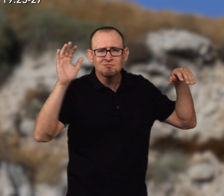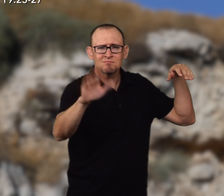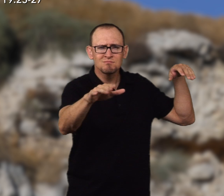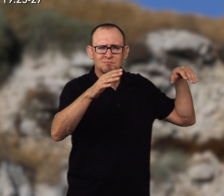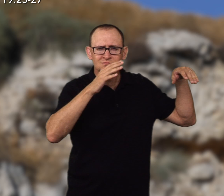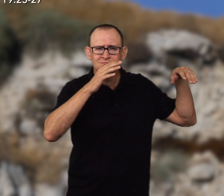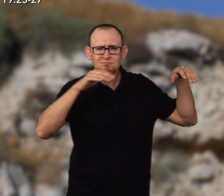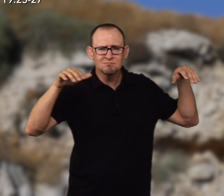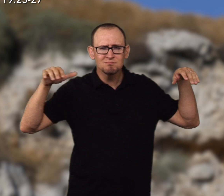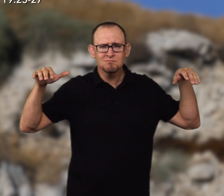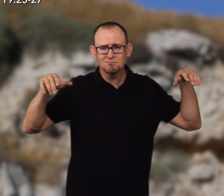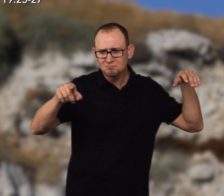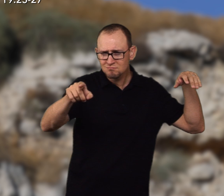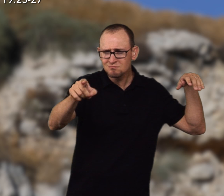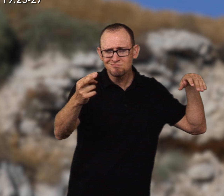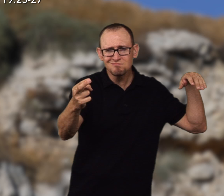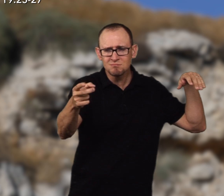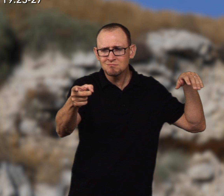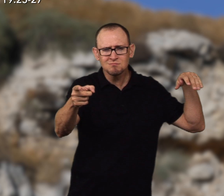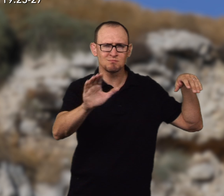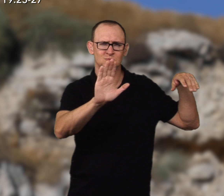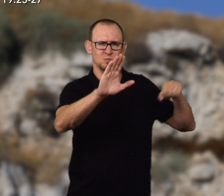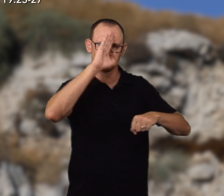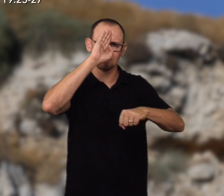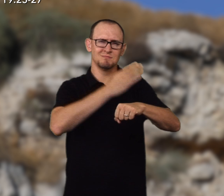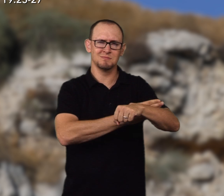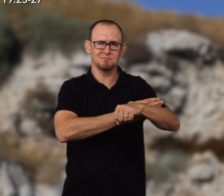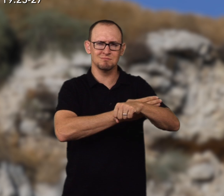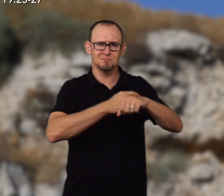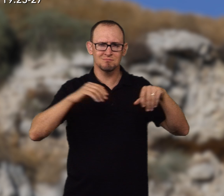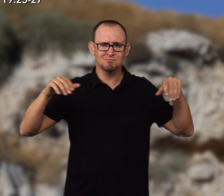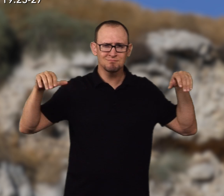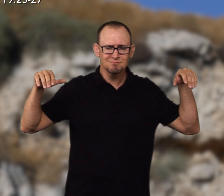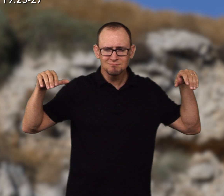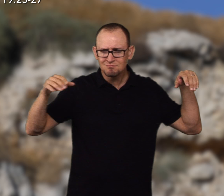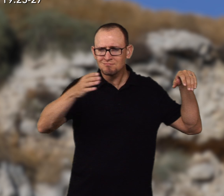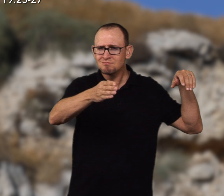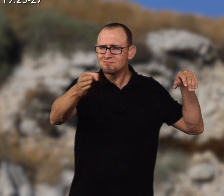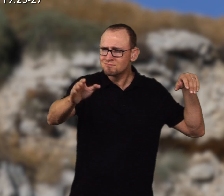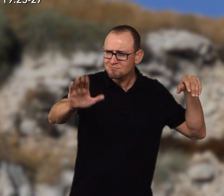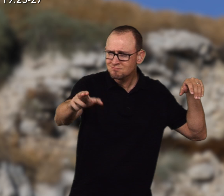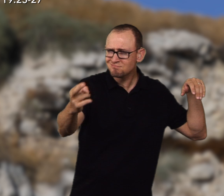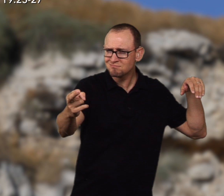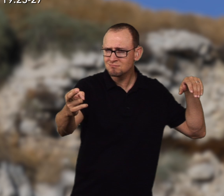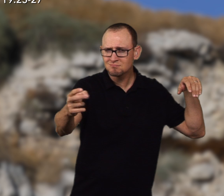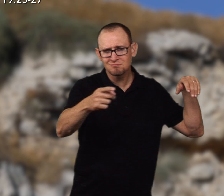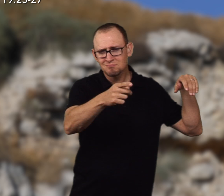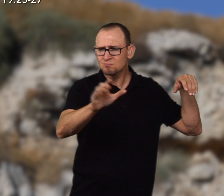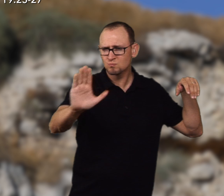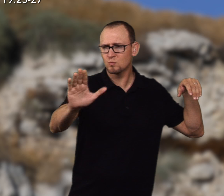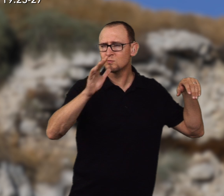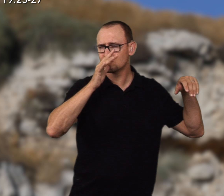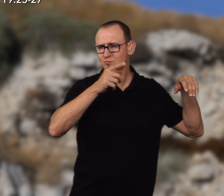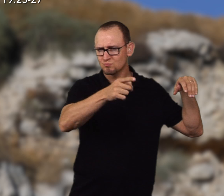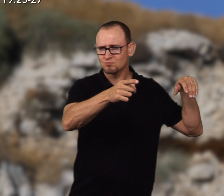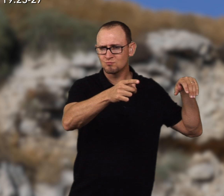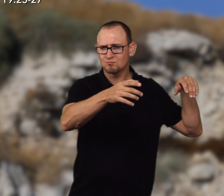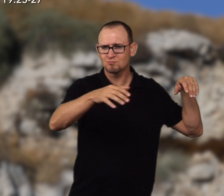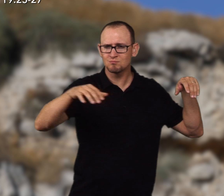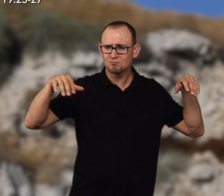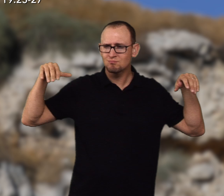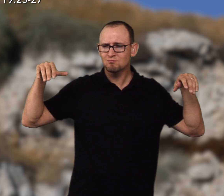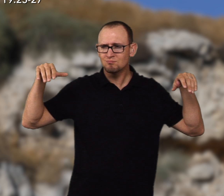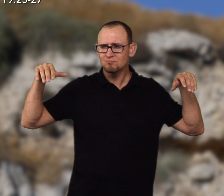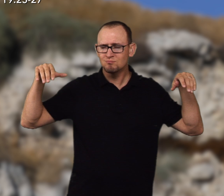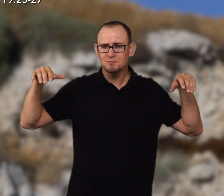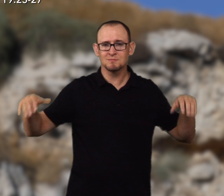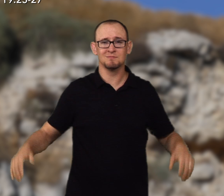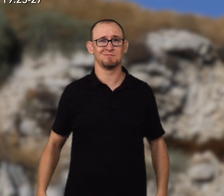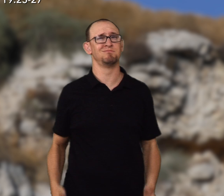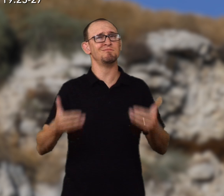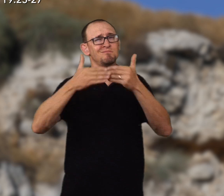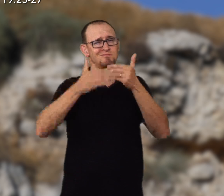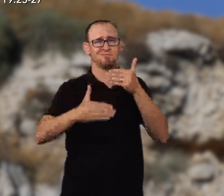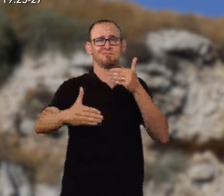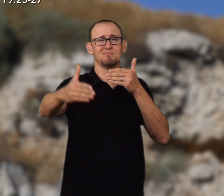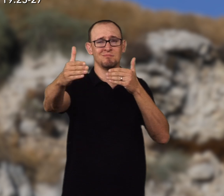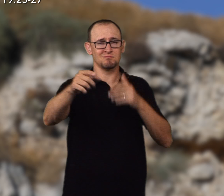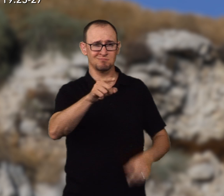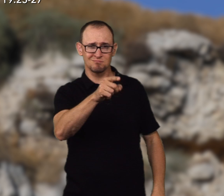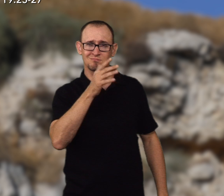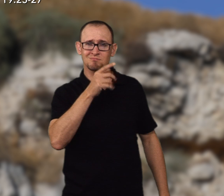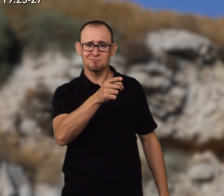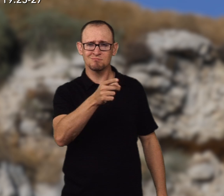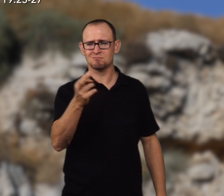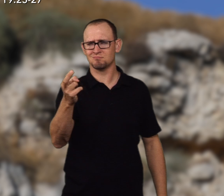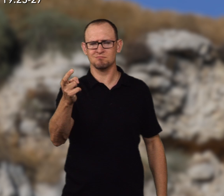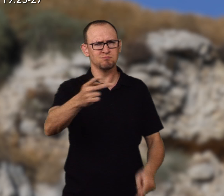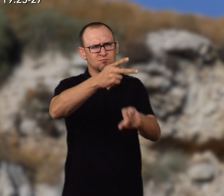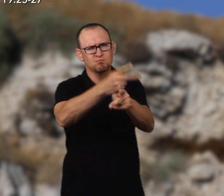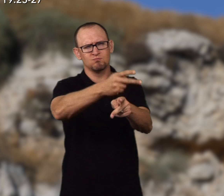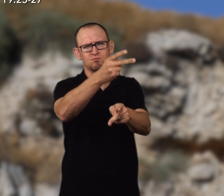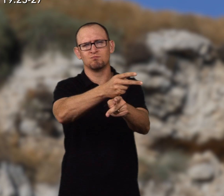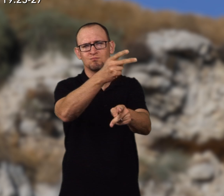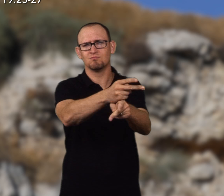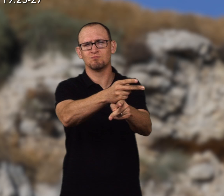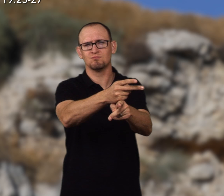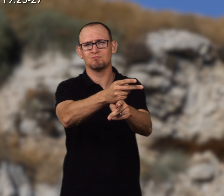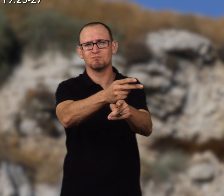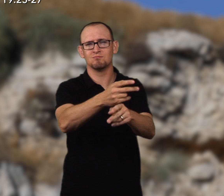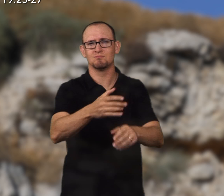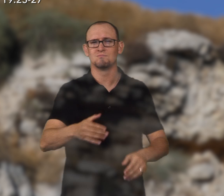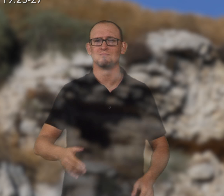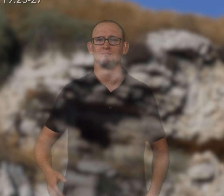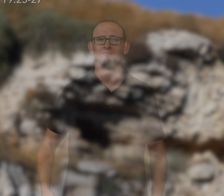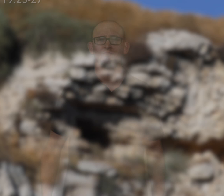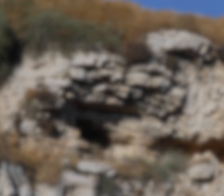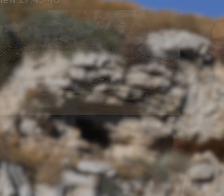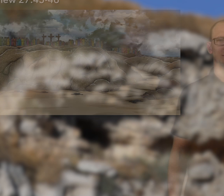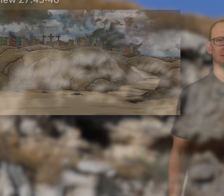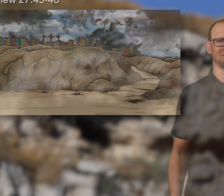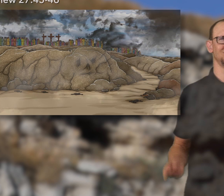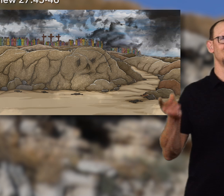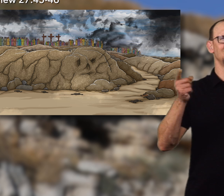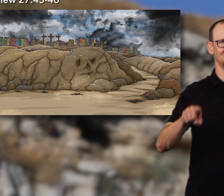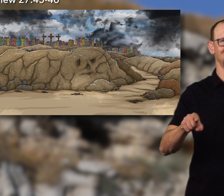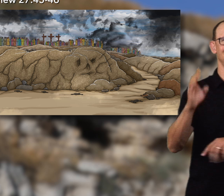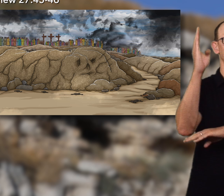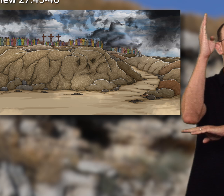Then He said to the disciple, “Here is your mother.” So from that hour, this disciple took her into his home.